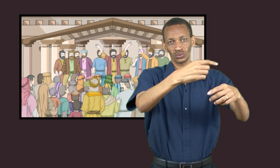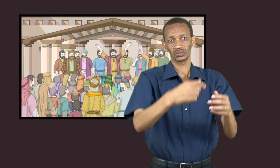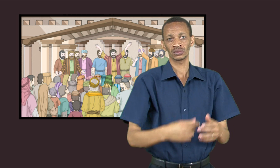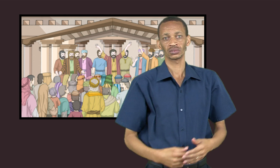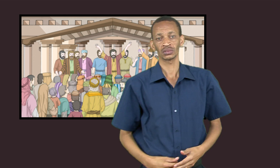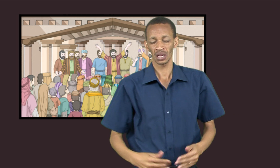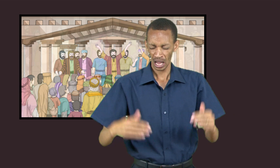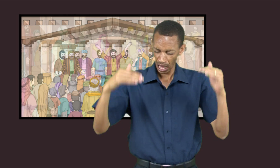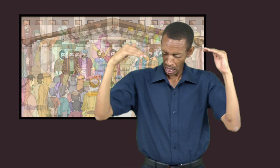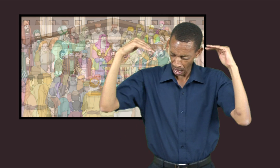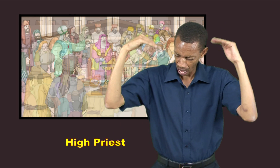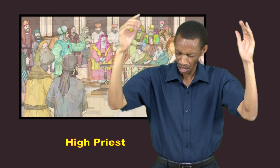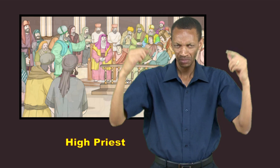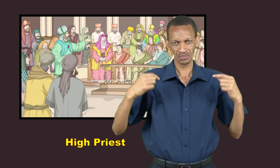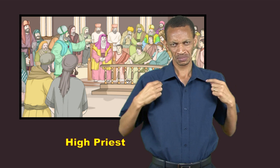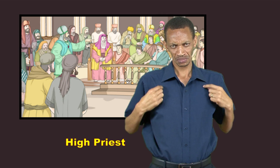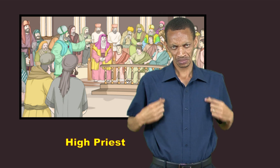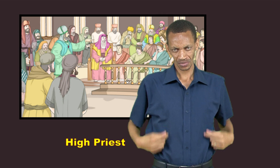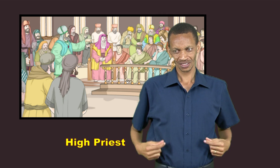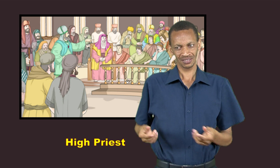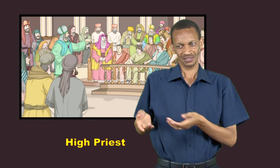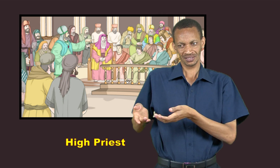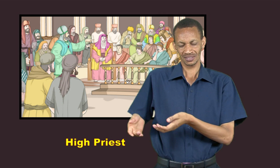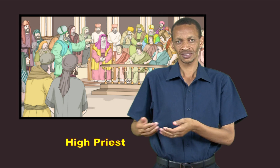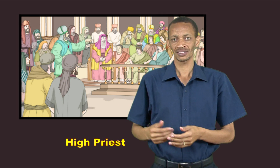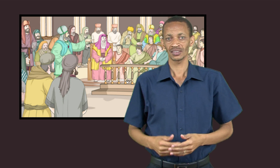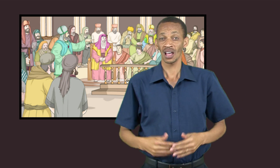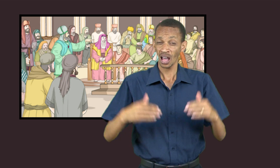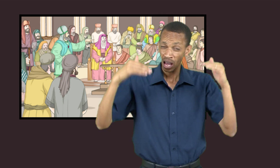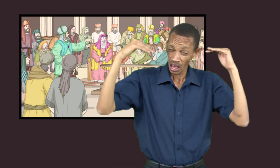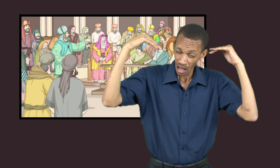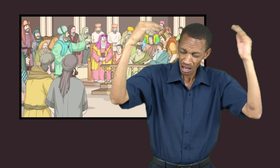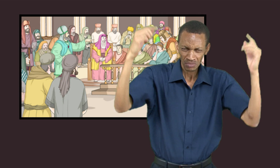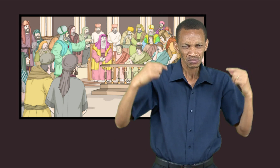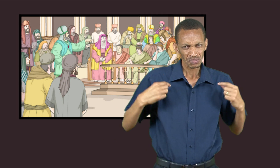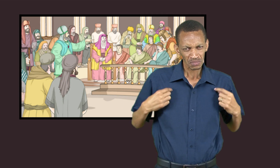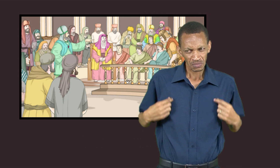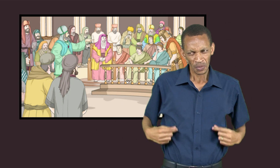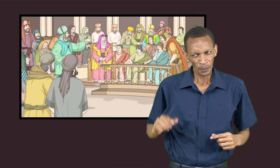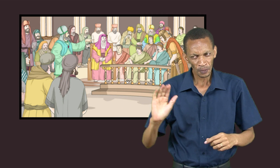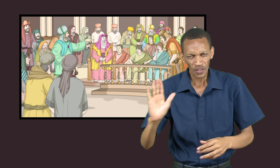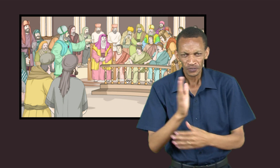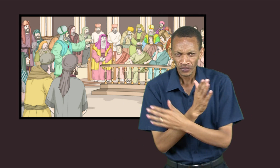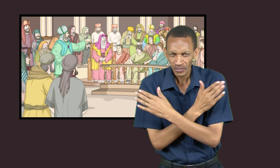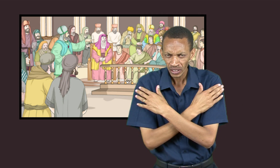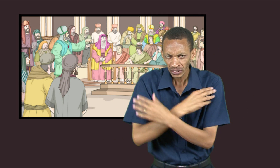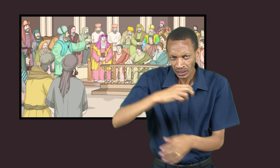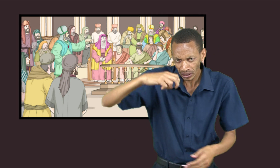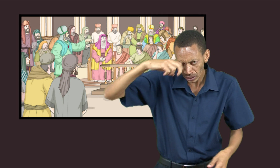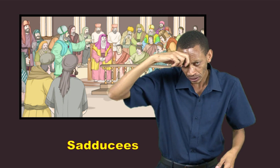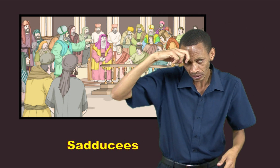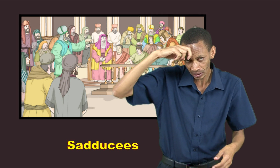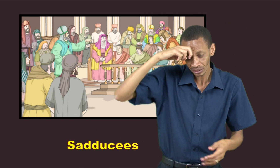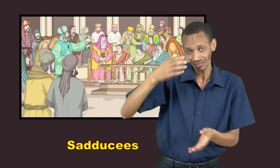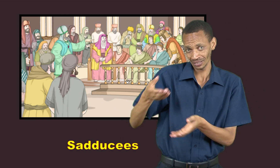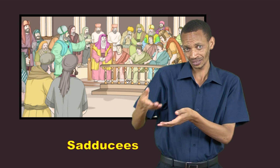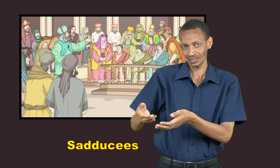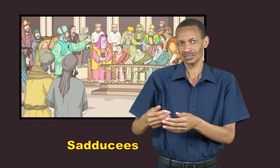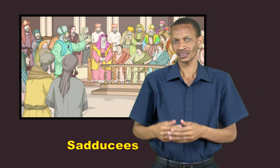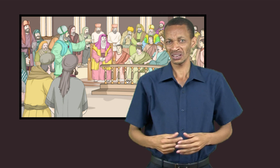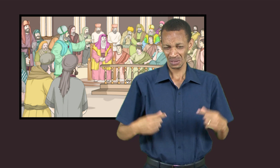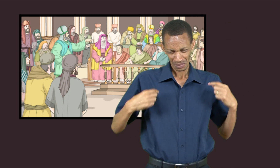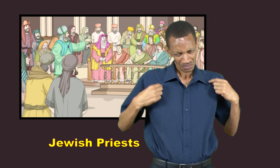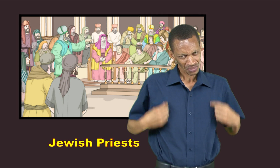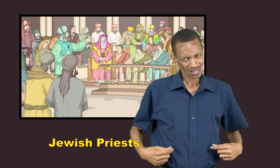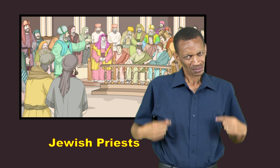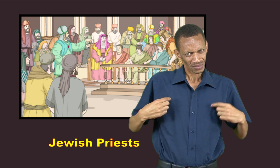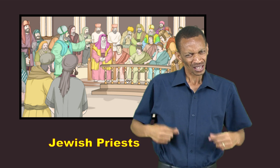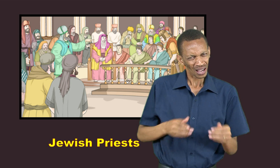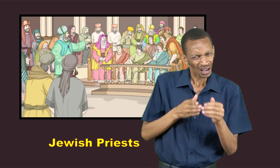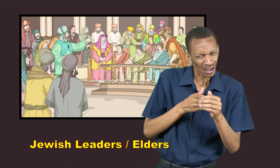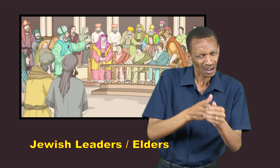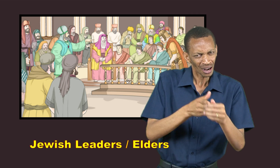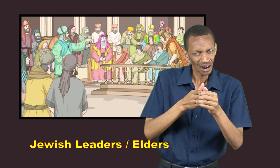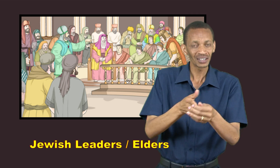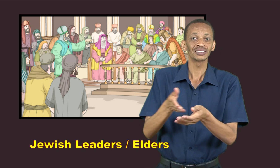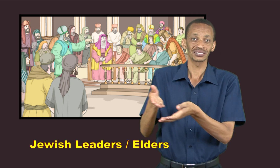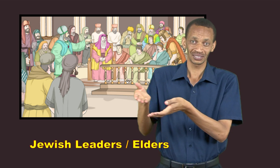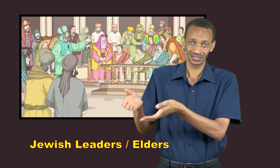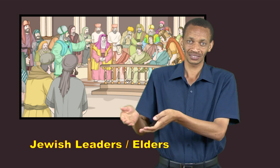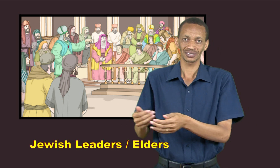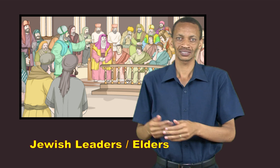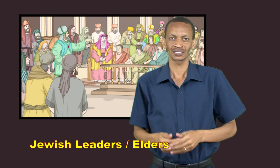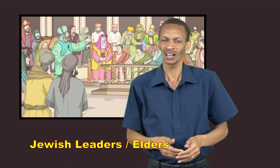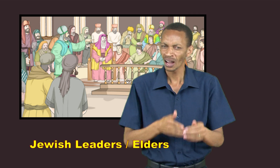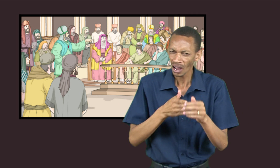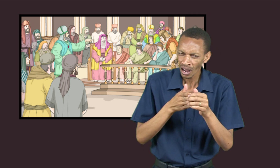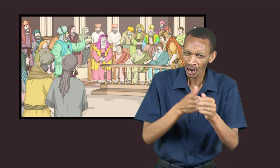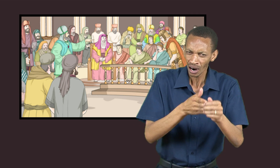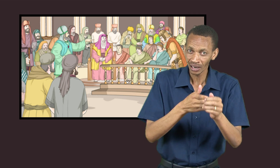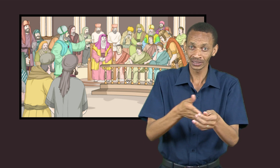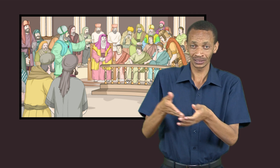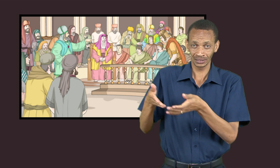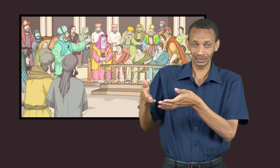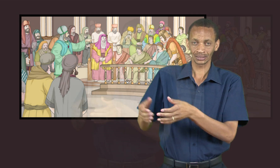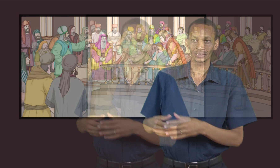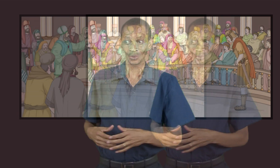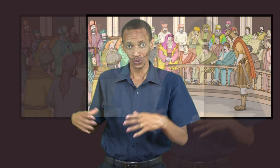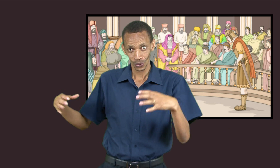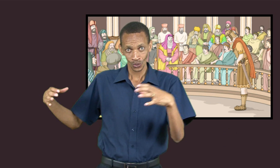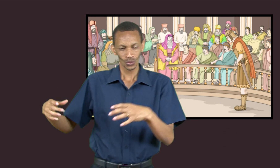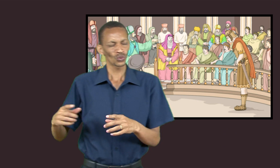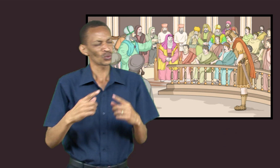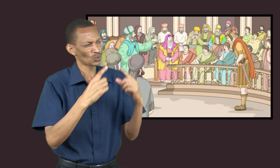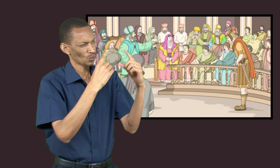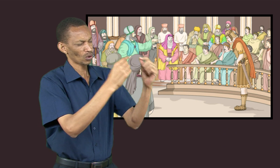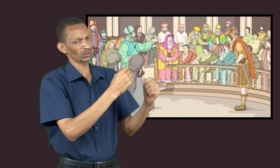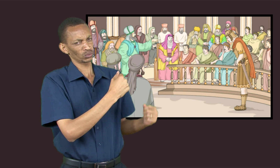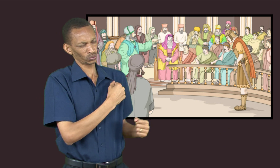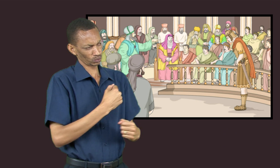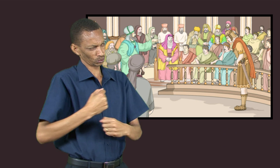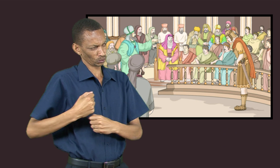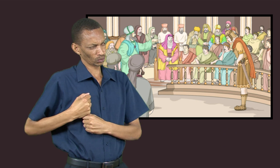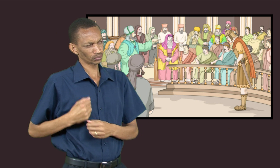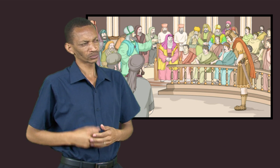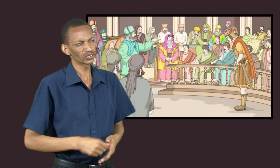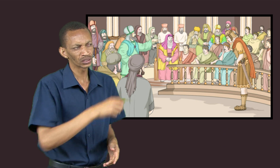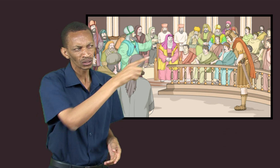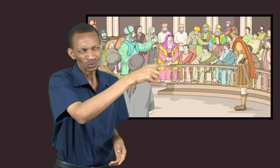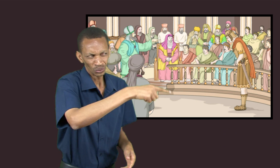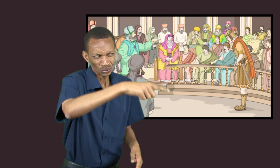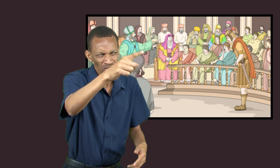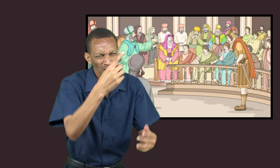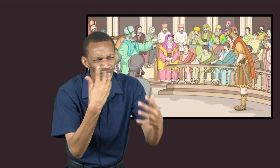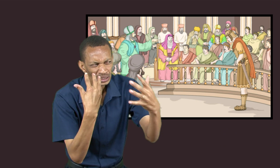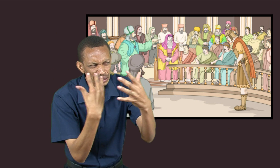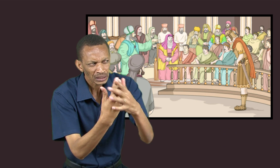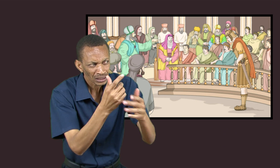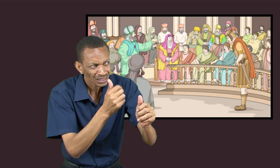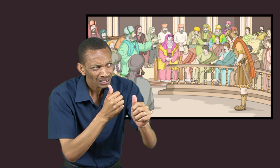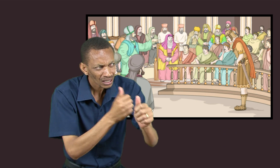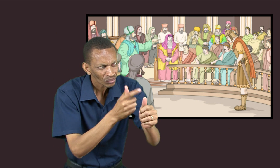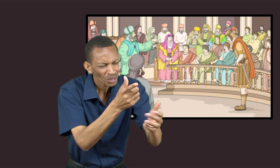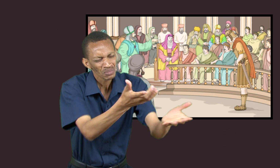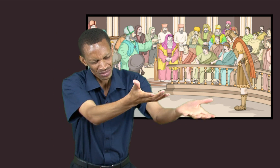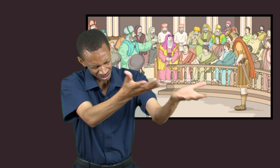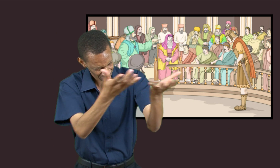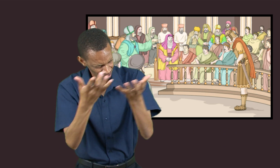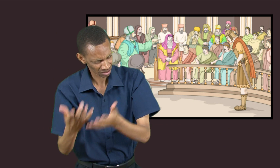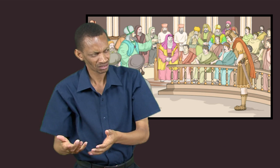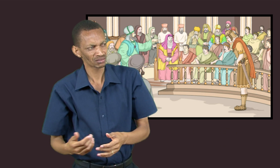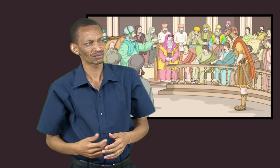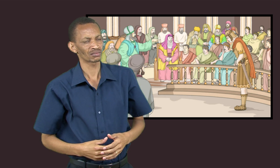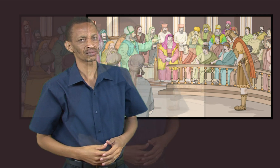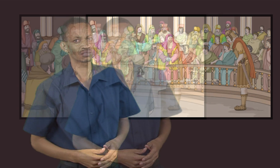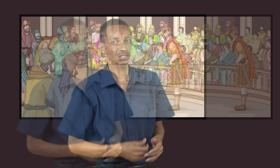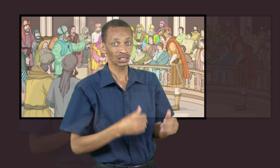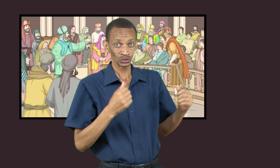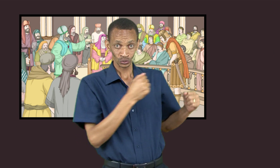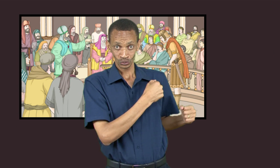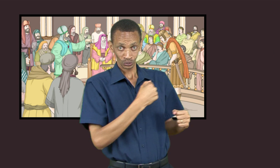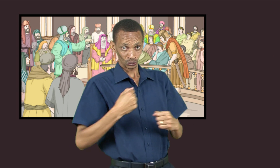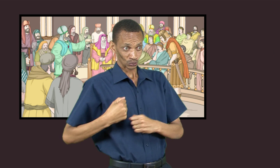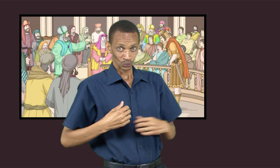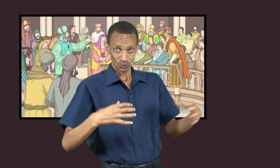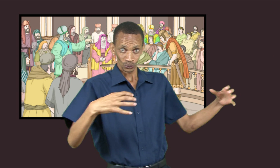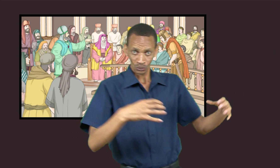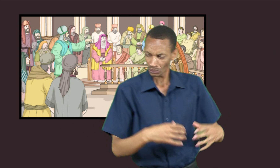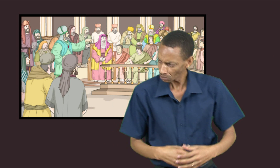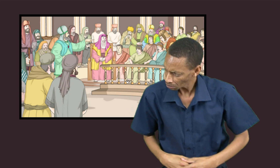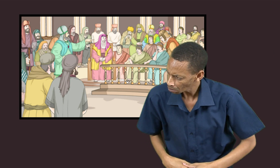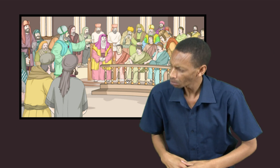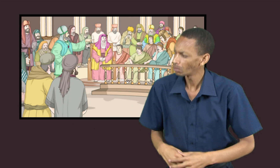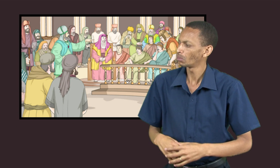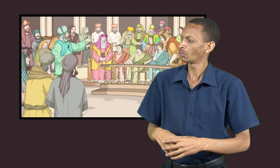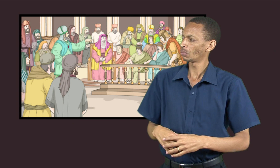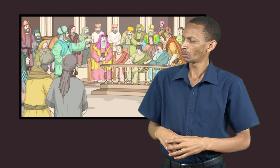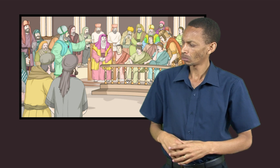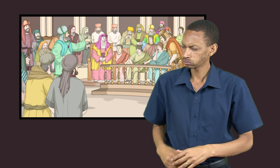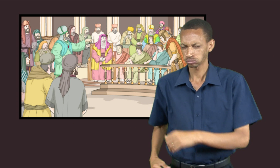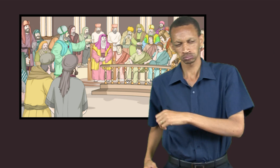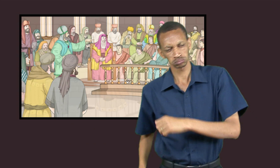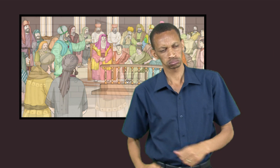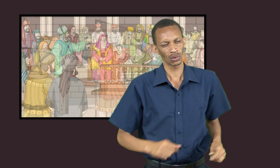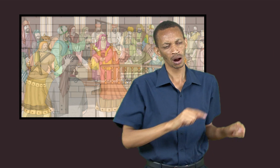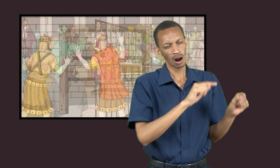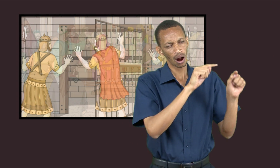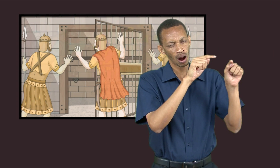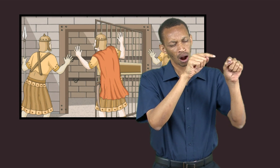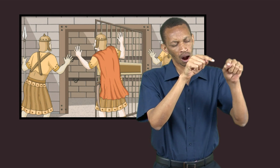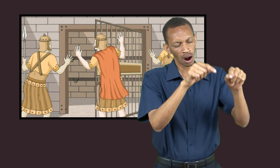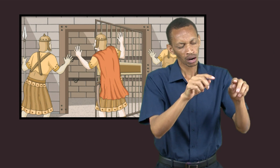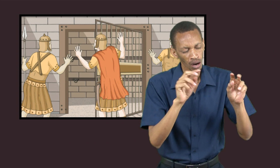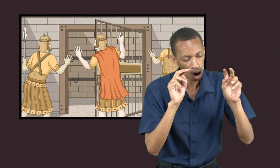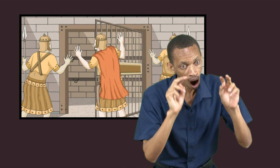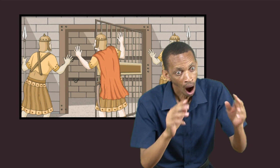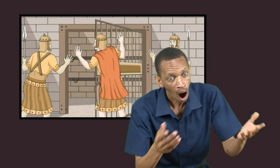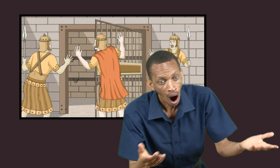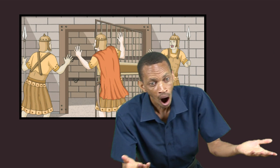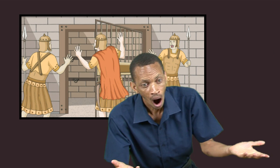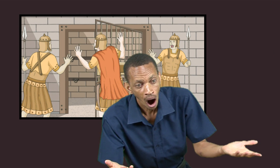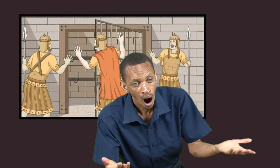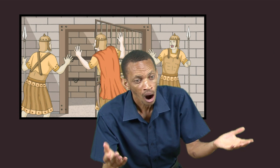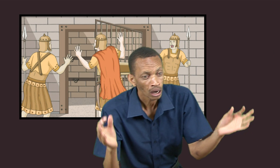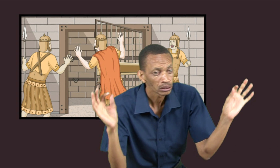When the high priest and his associates arrived, they convened the Sanhedrin—the full assembly of the elders of Israel—and sent to the jail for the apostles.